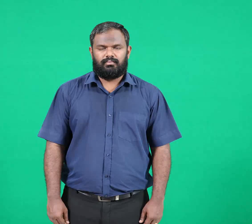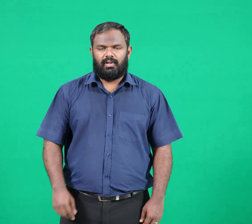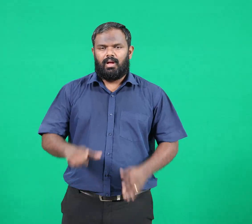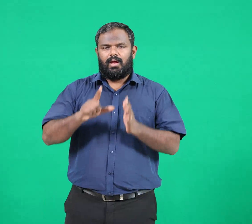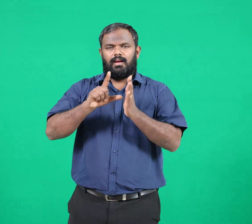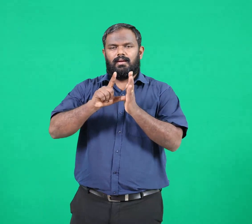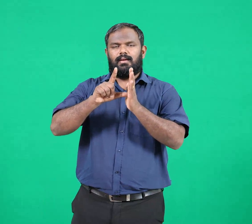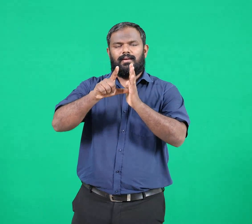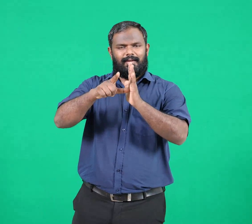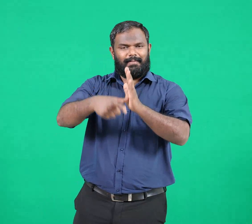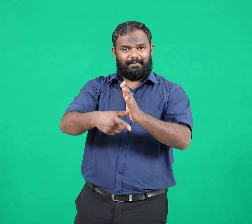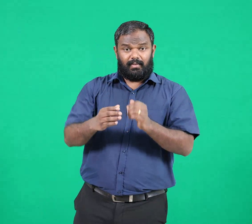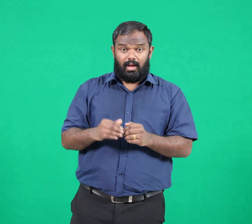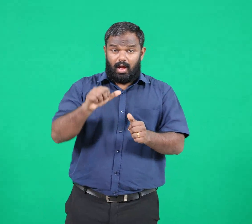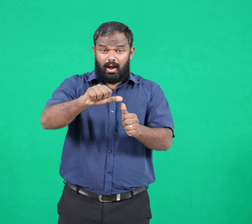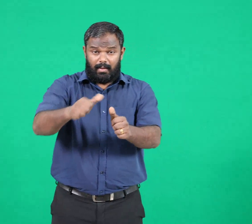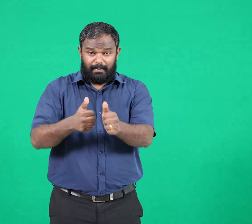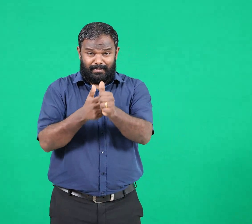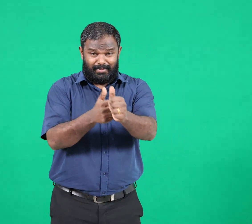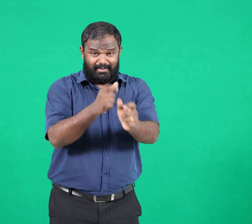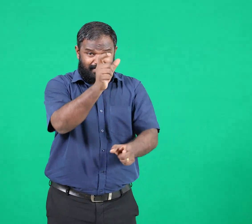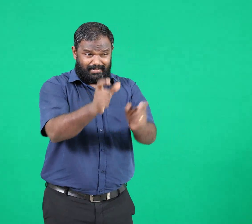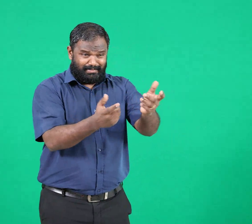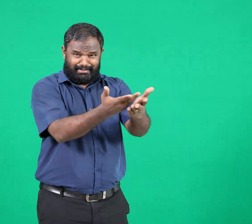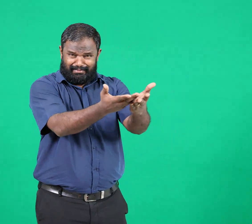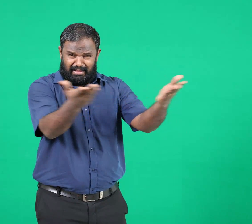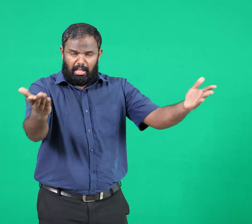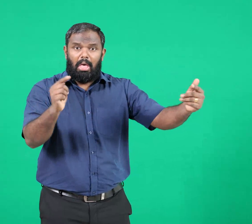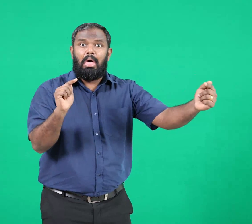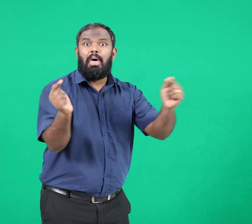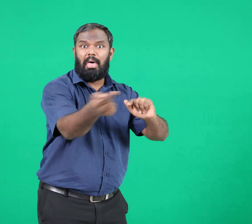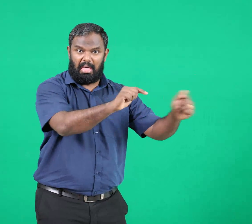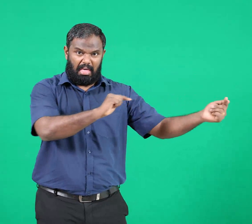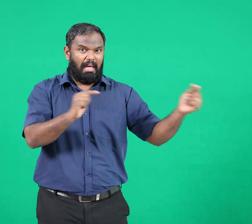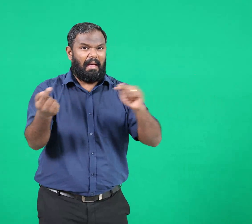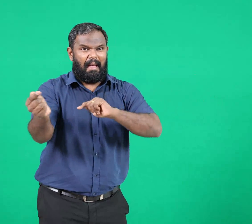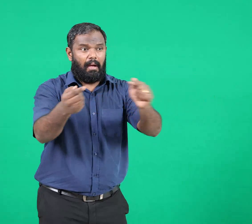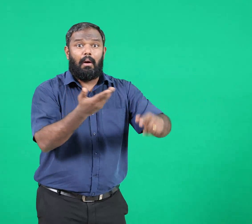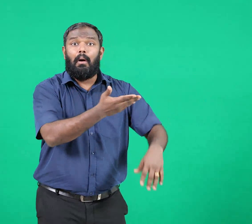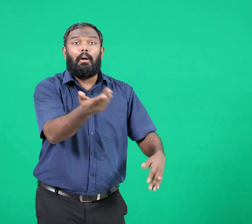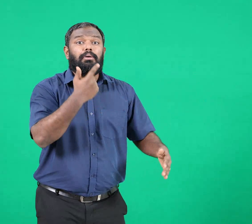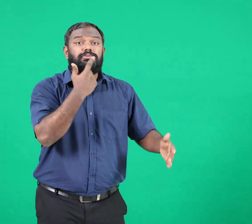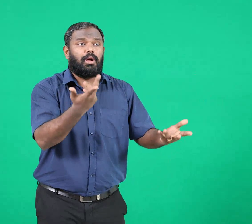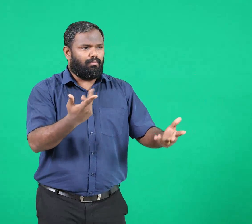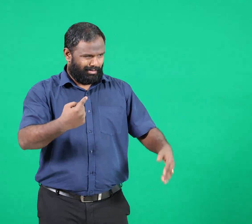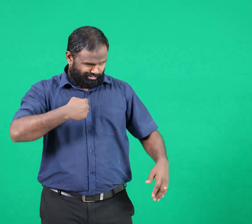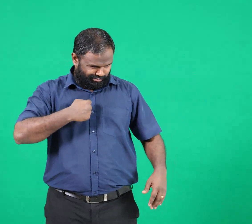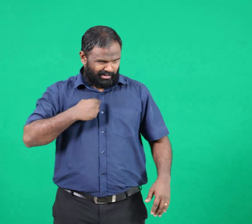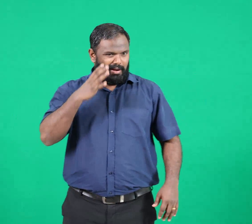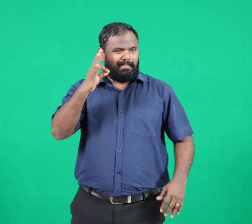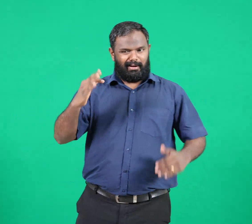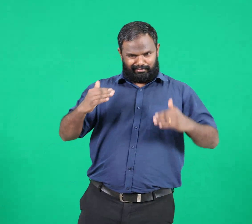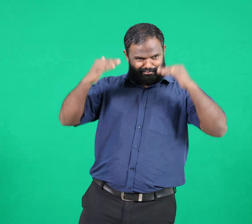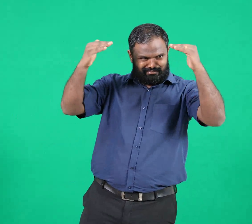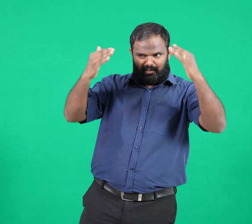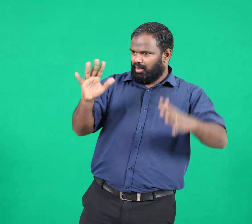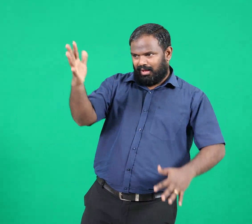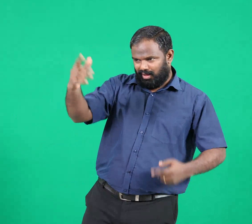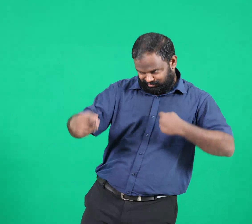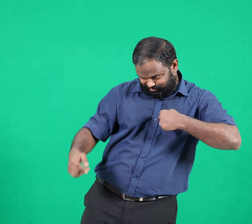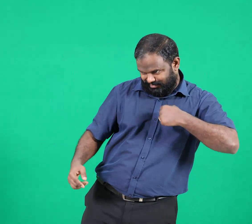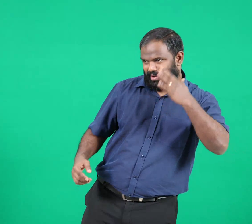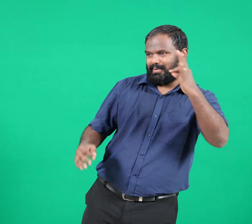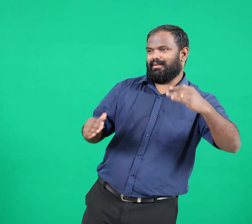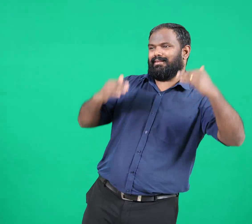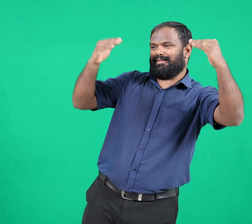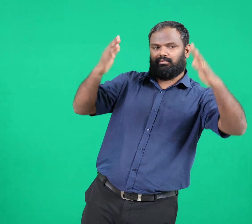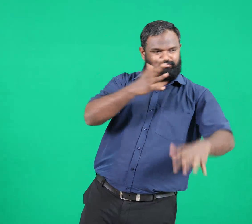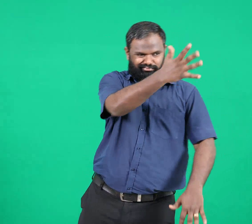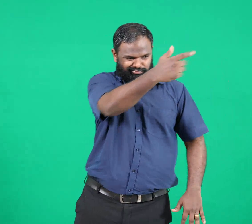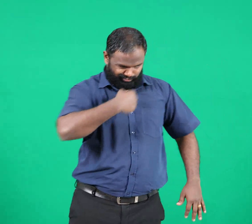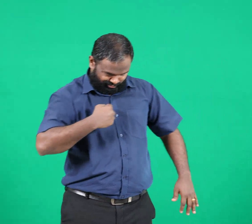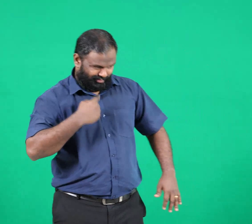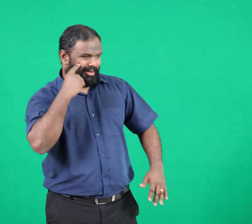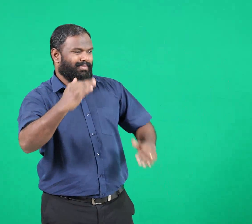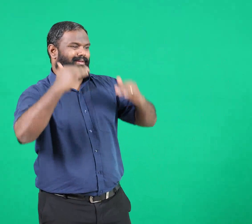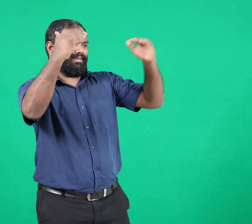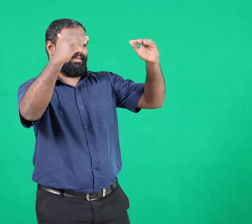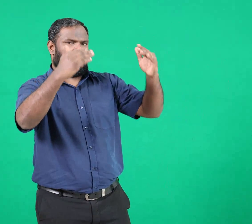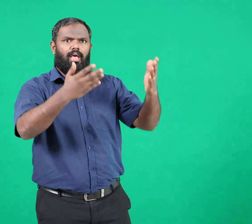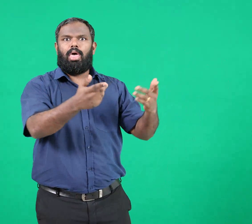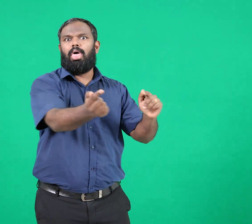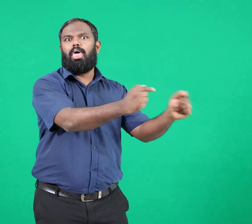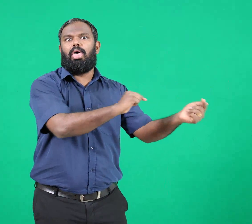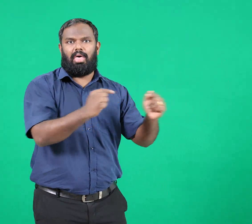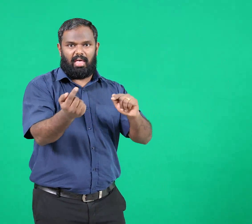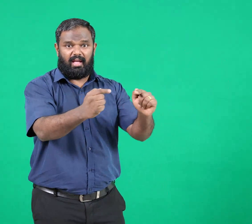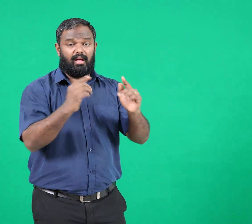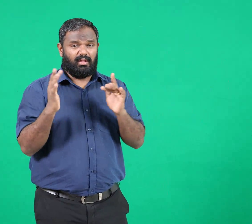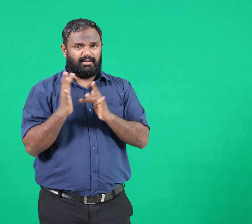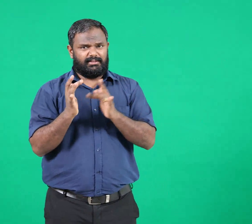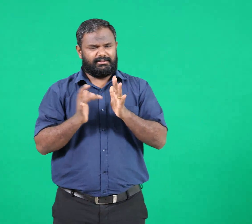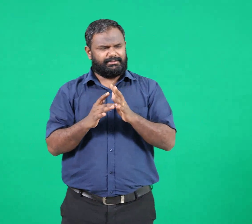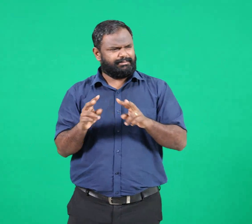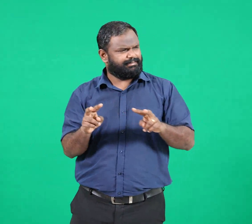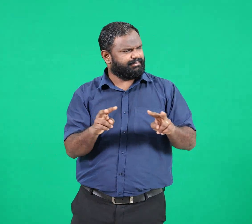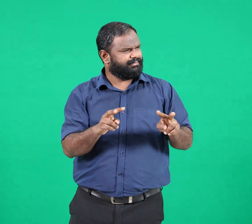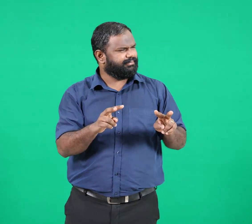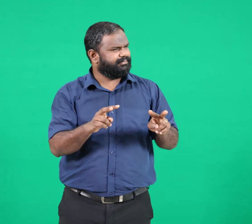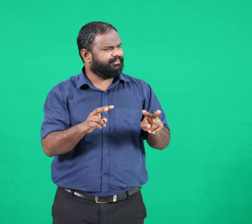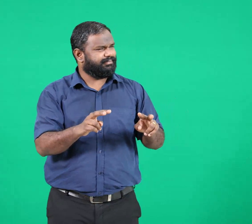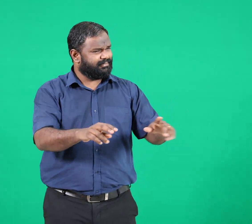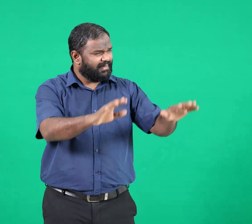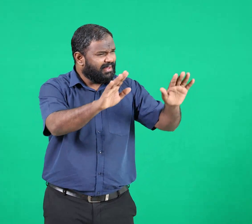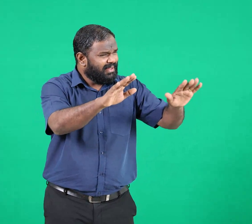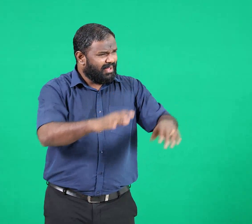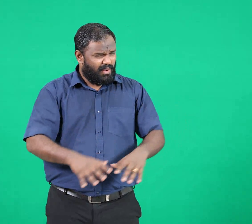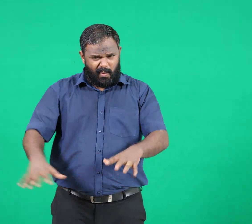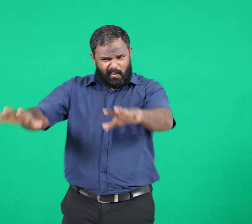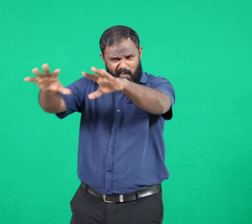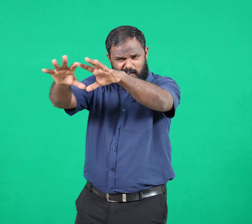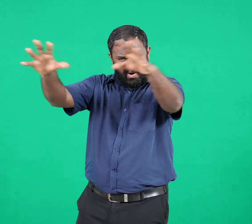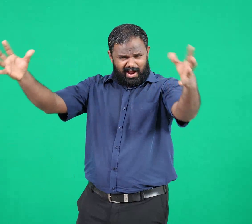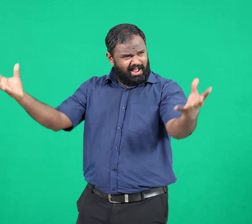A dispute also arose among the disciples as to which of them would be considered the greatest.